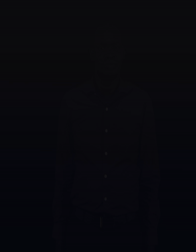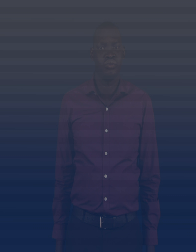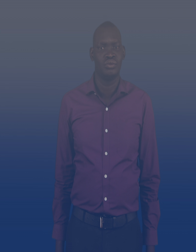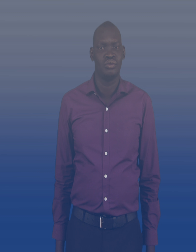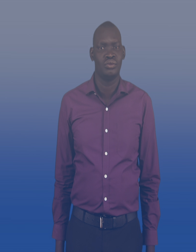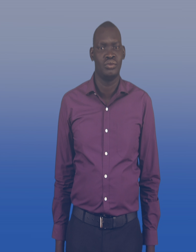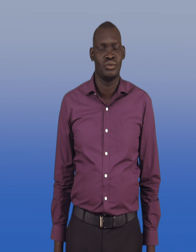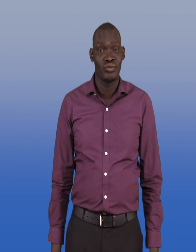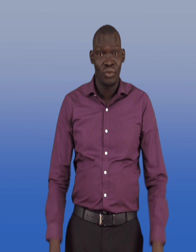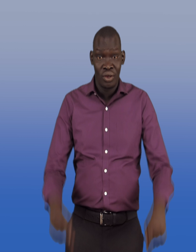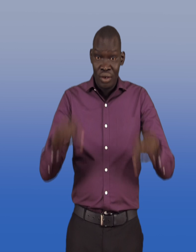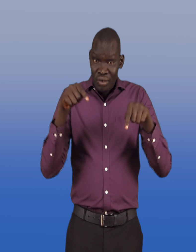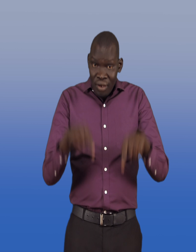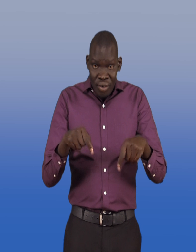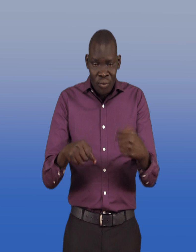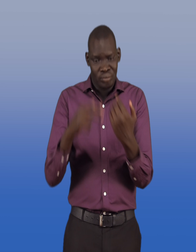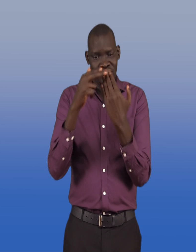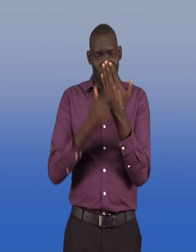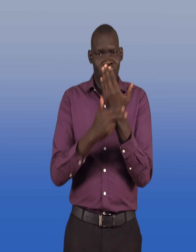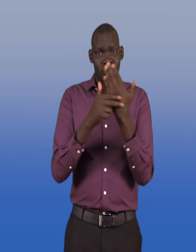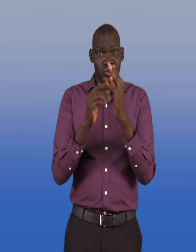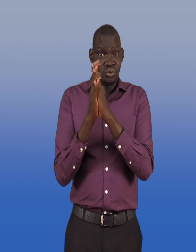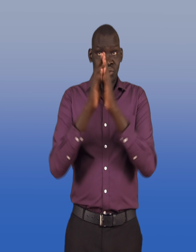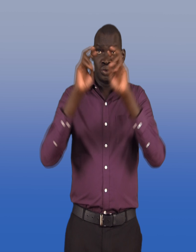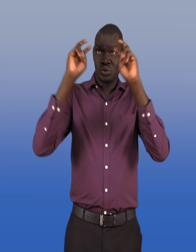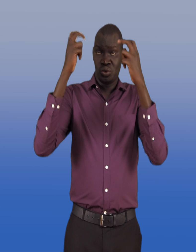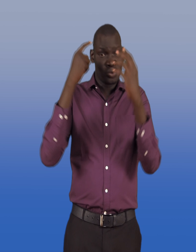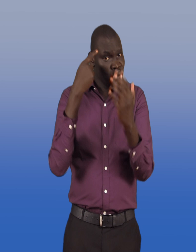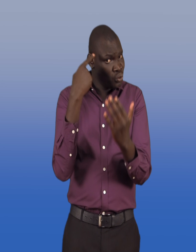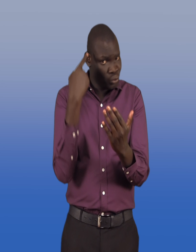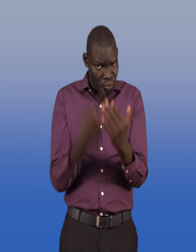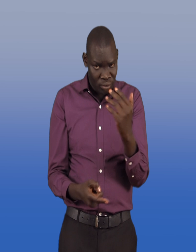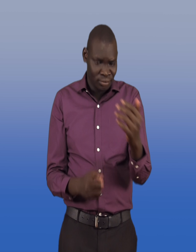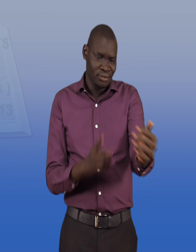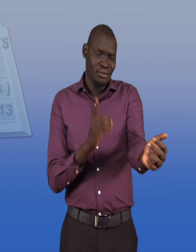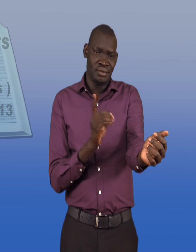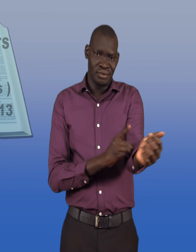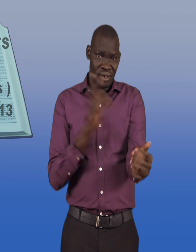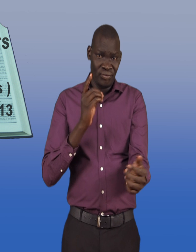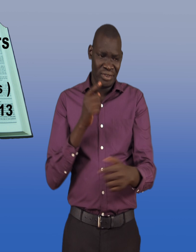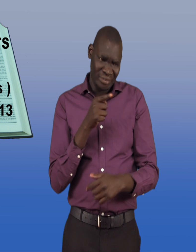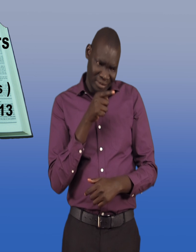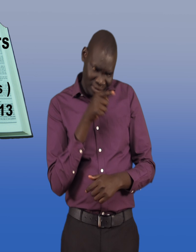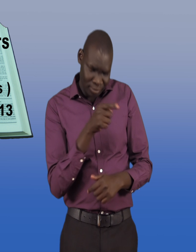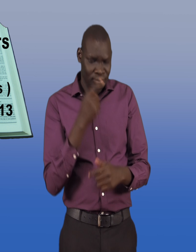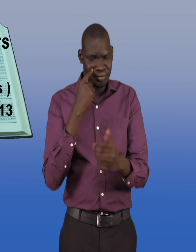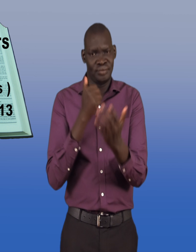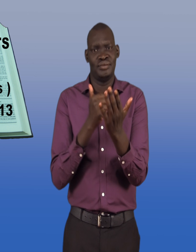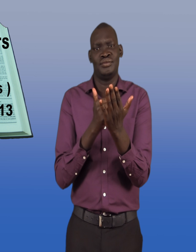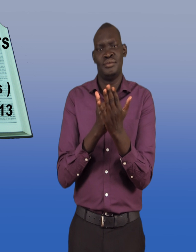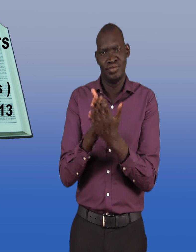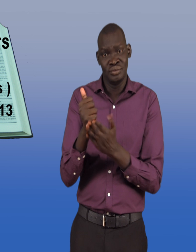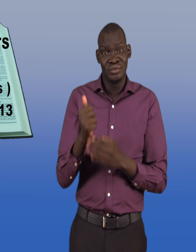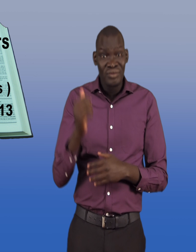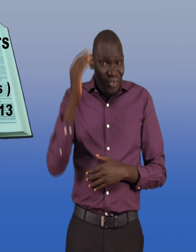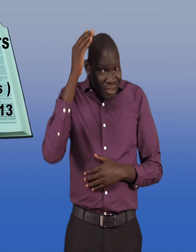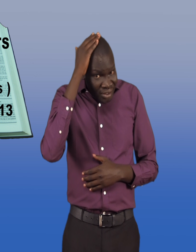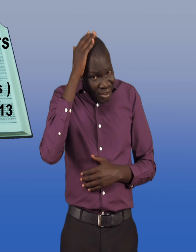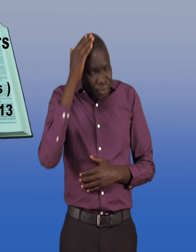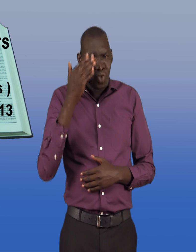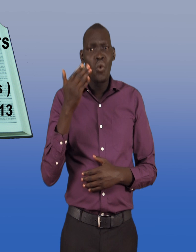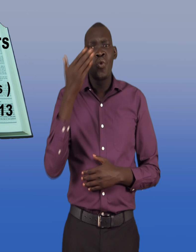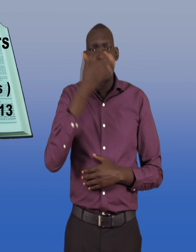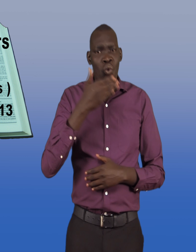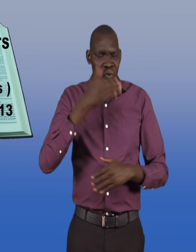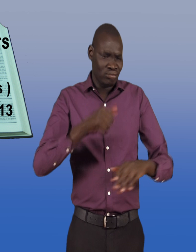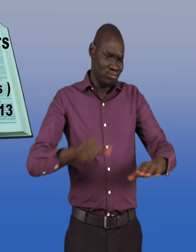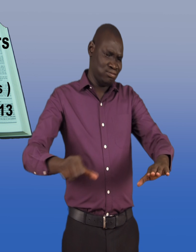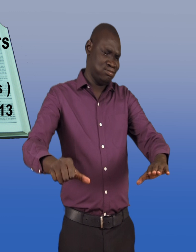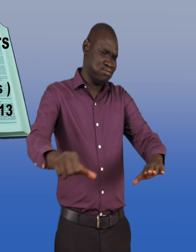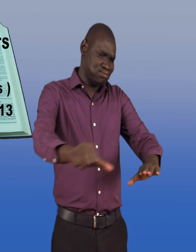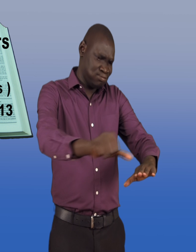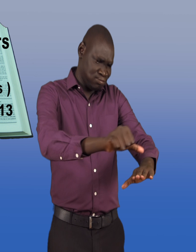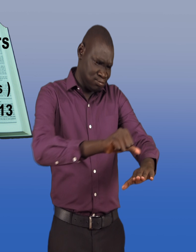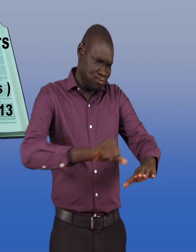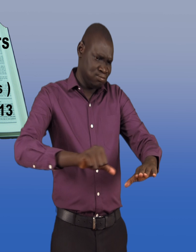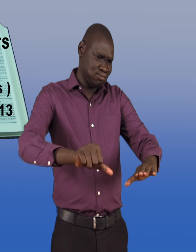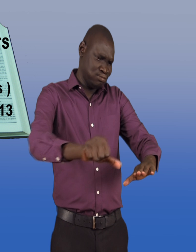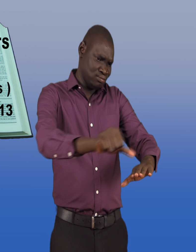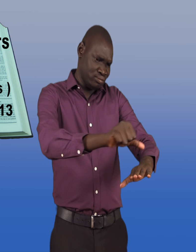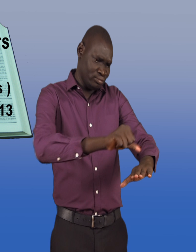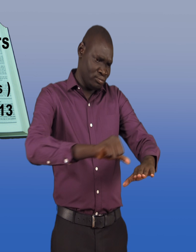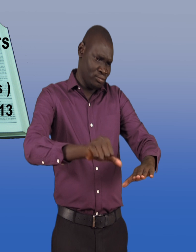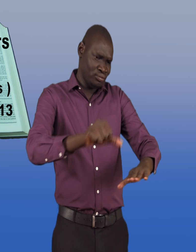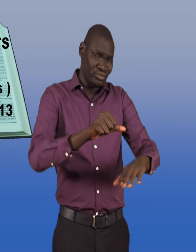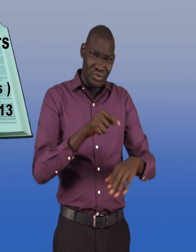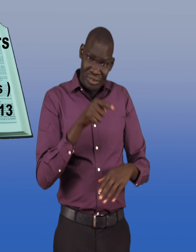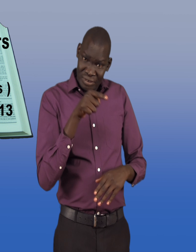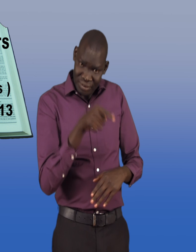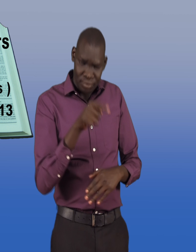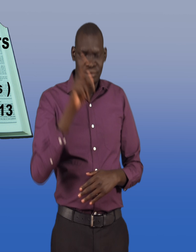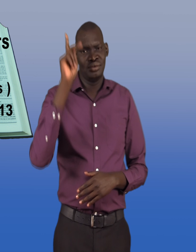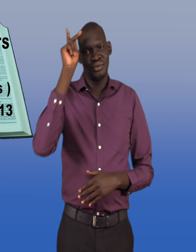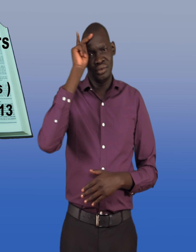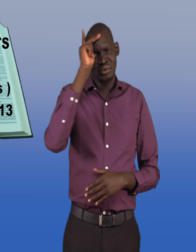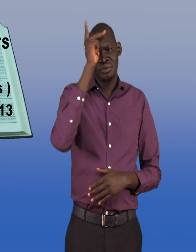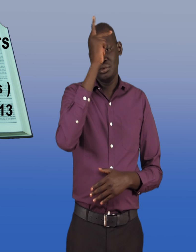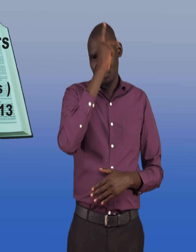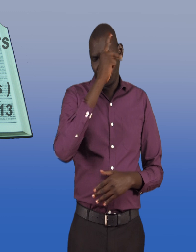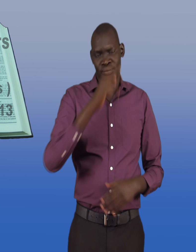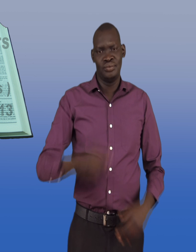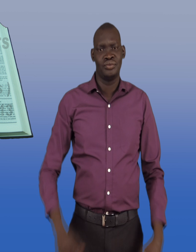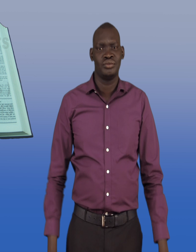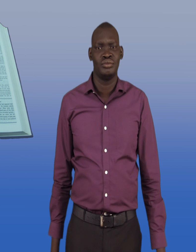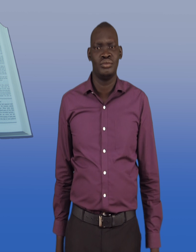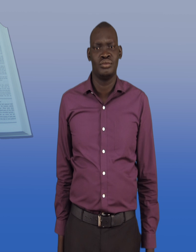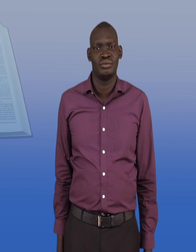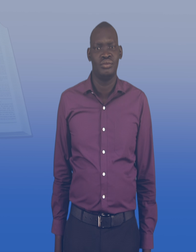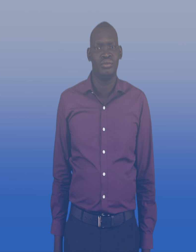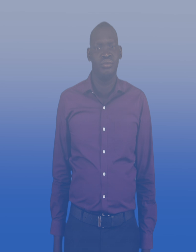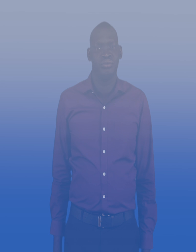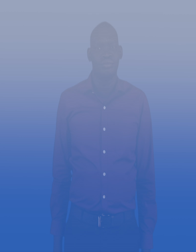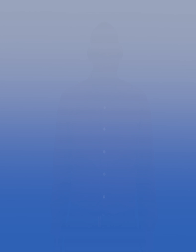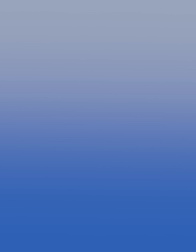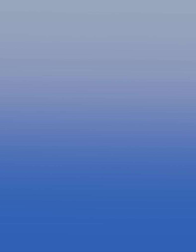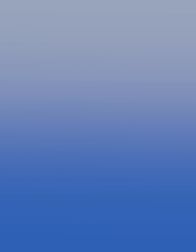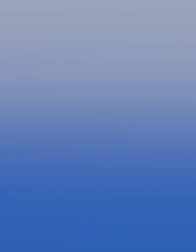Samuel anoints David as king